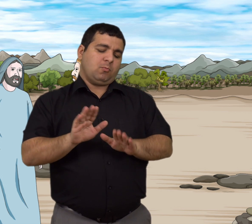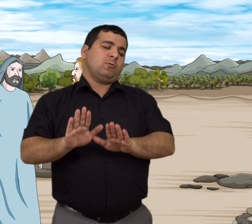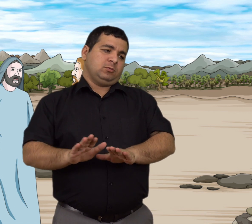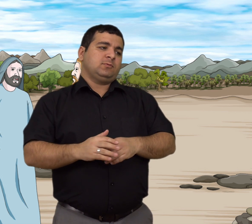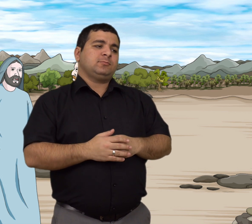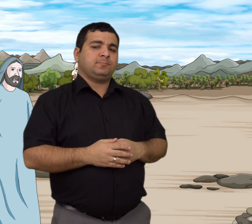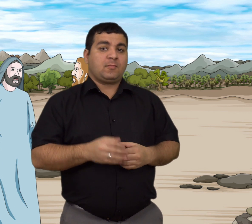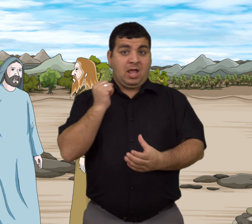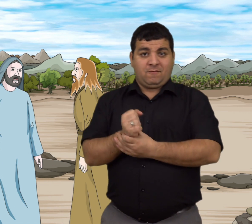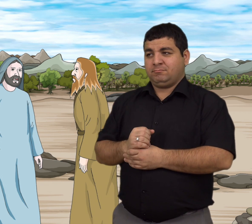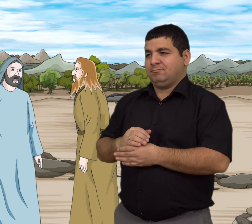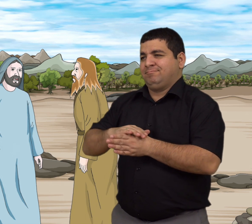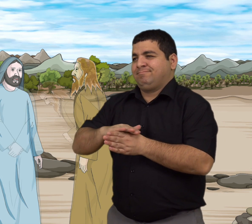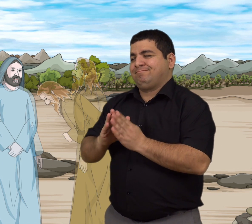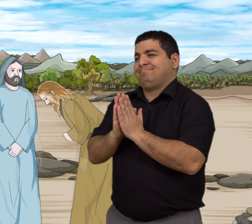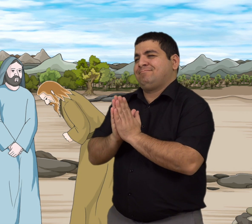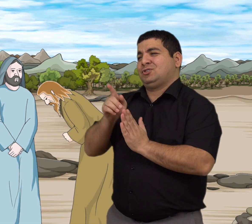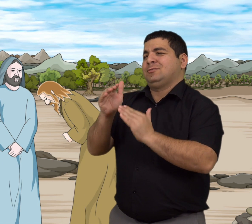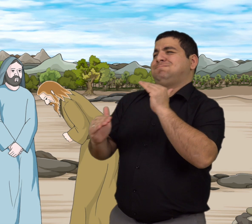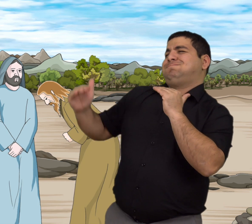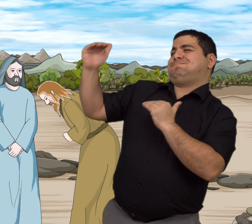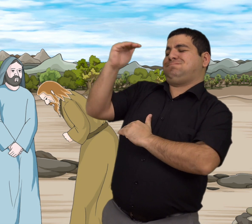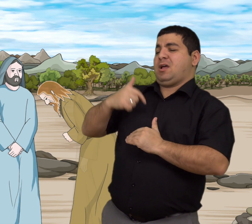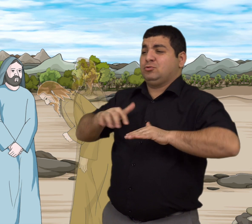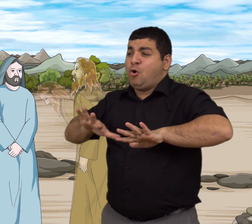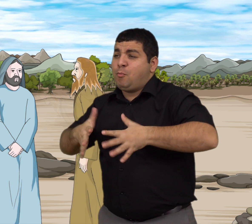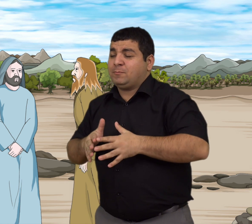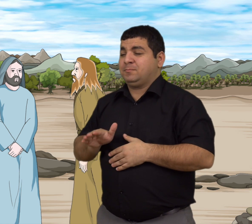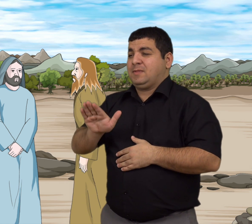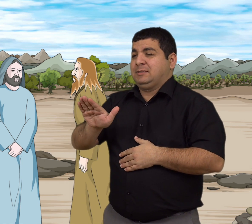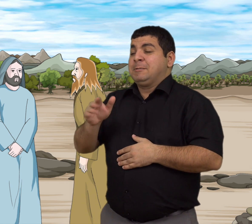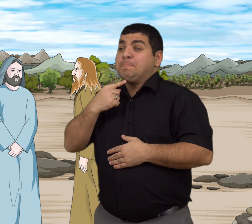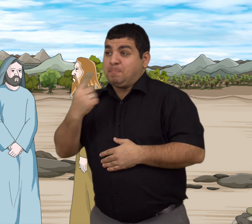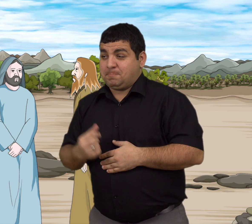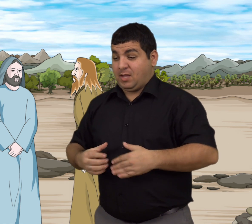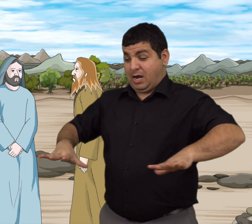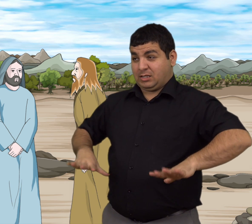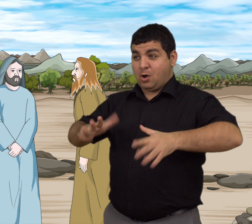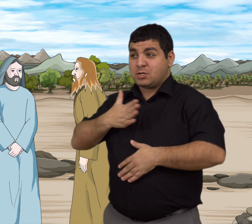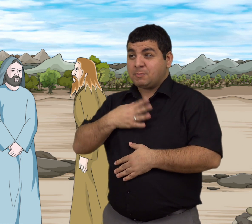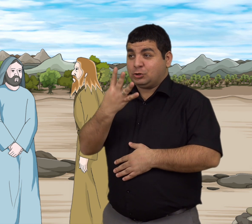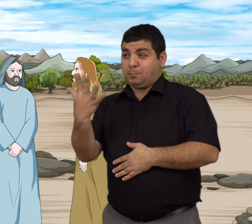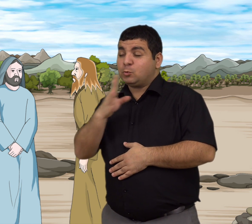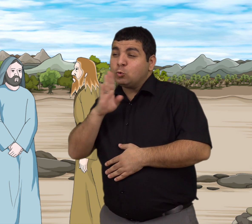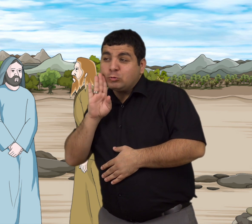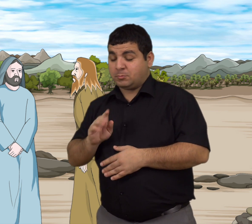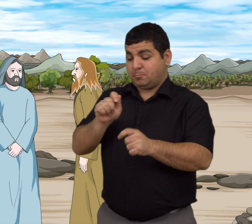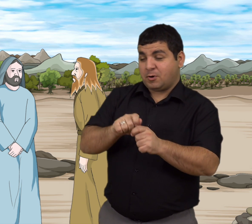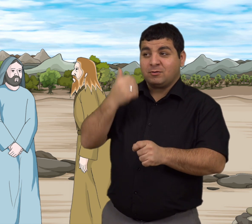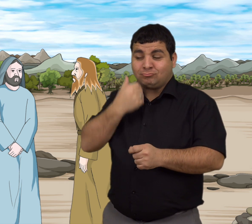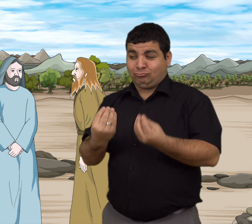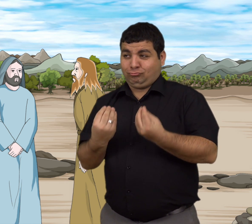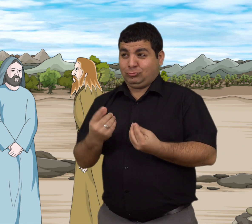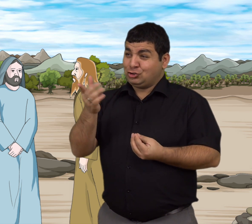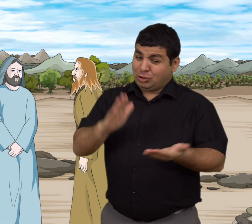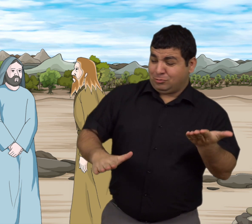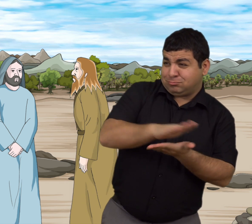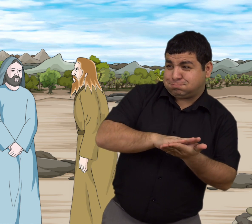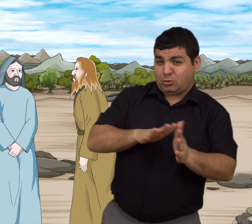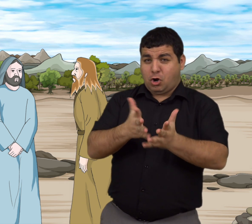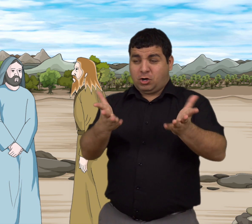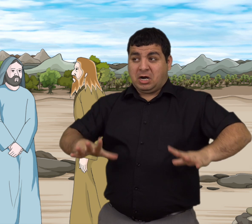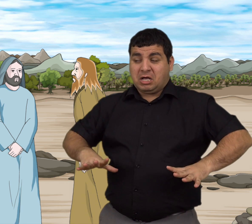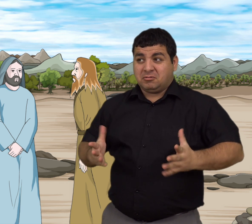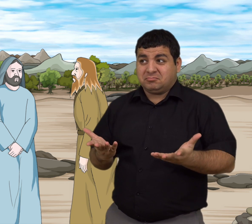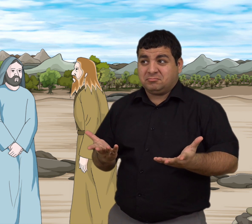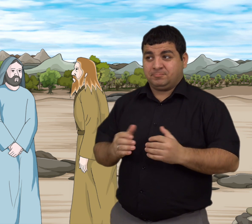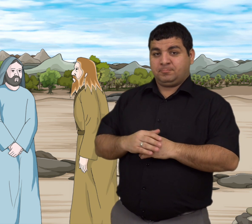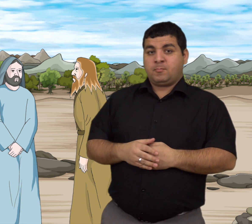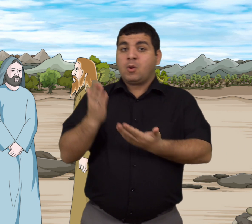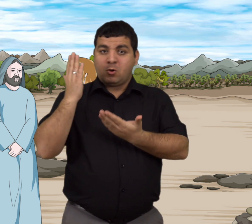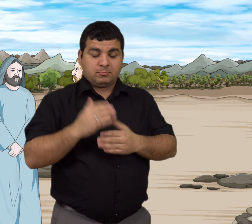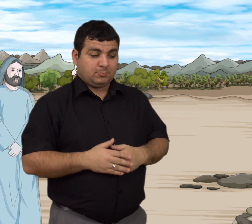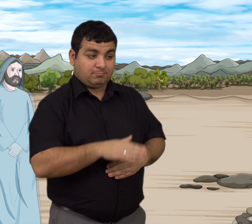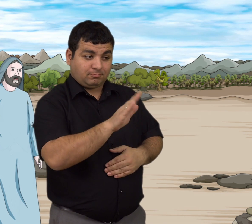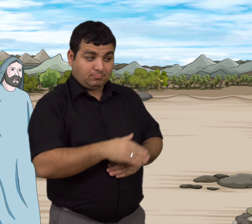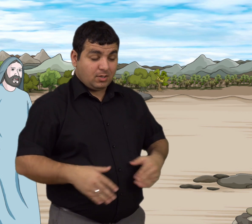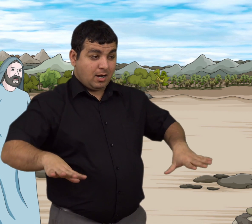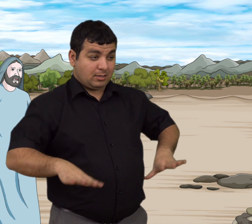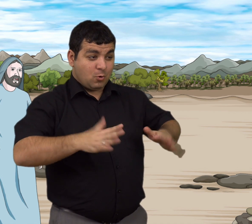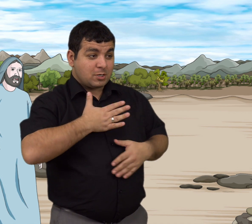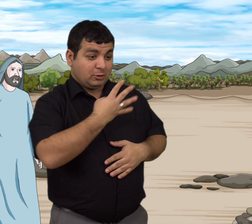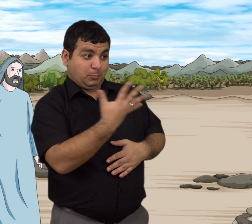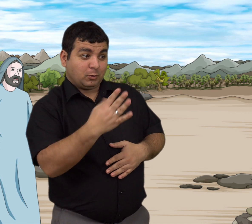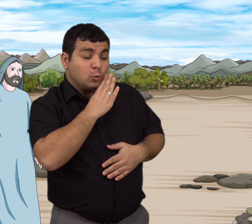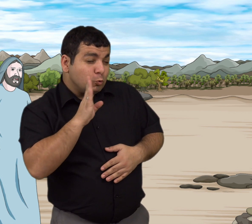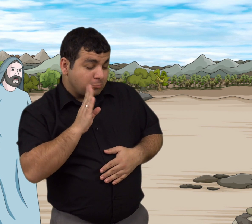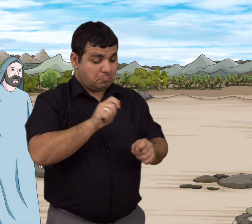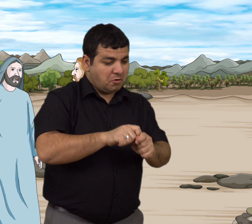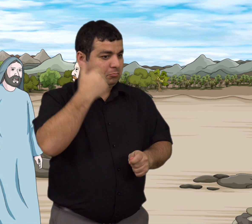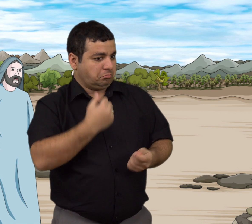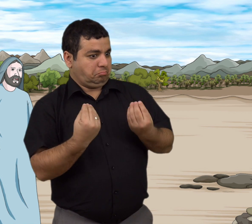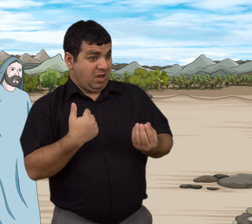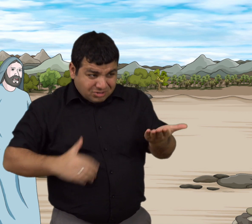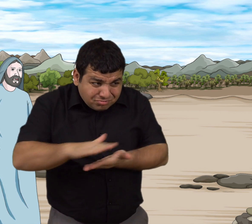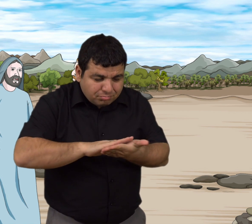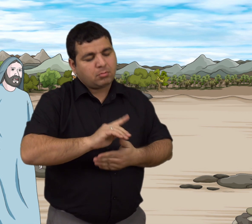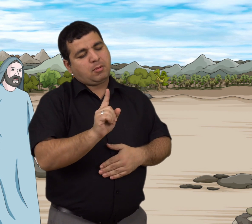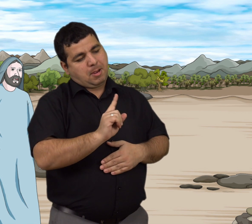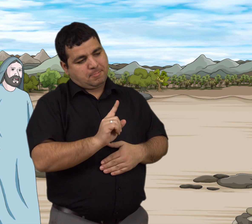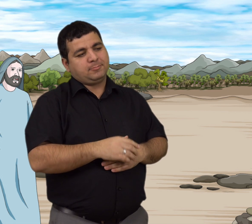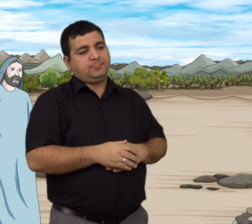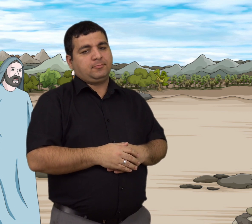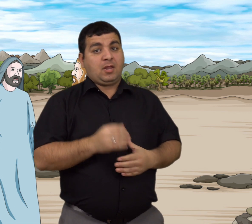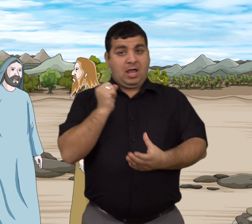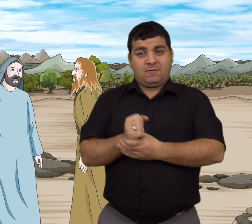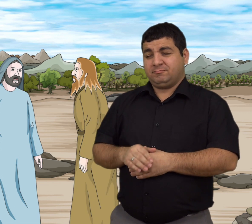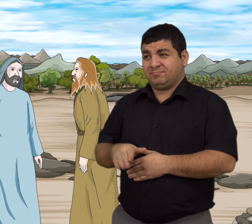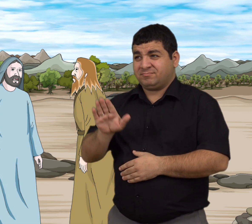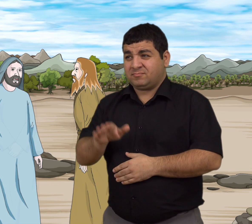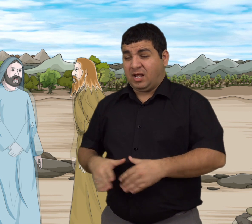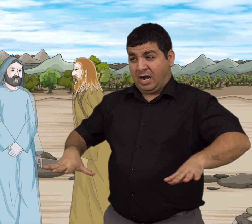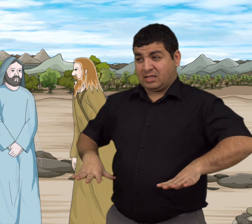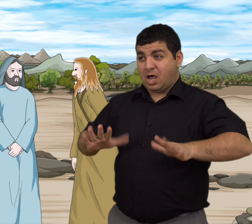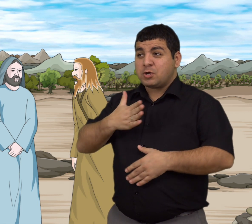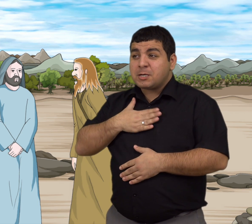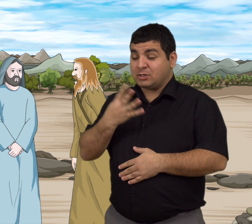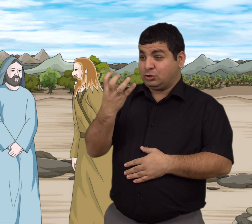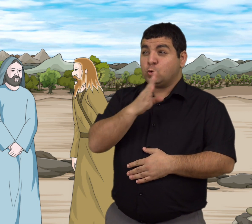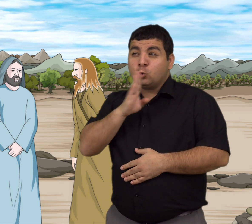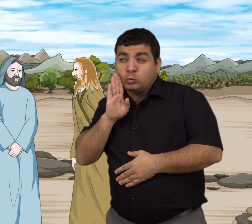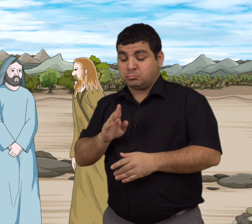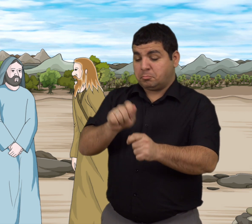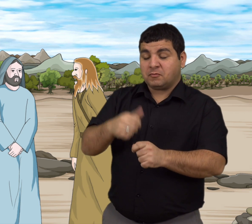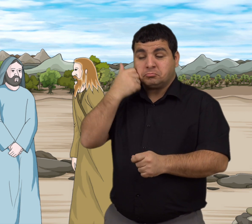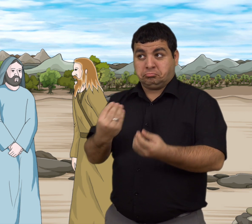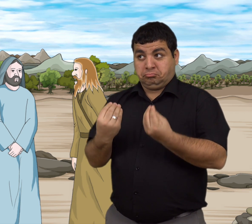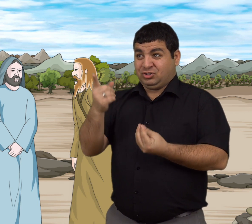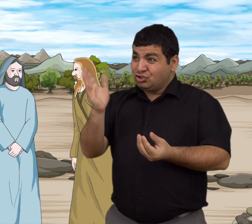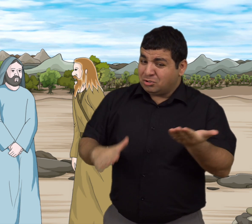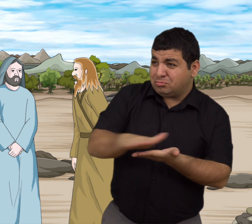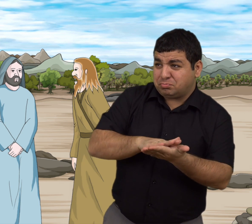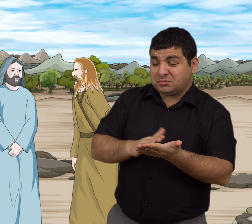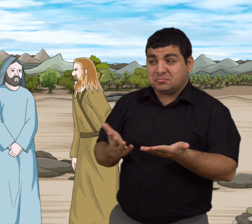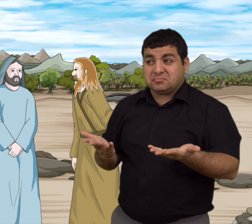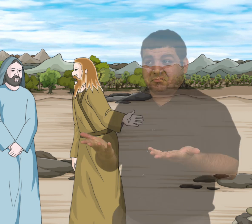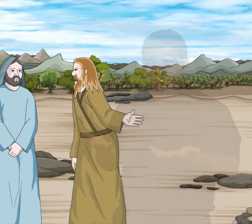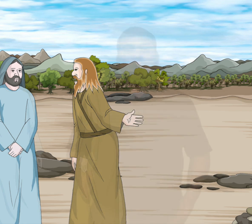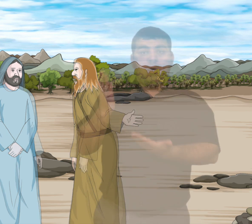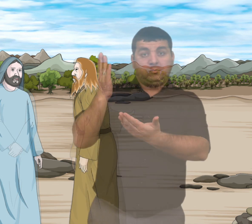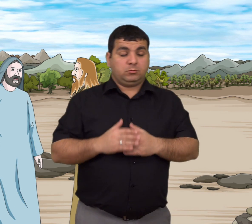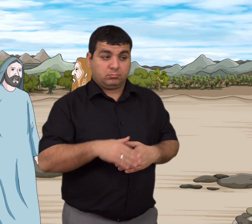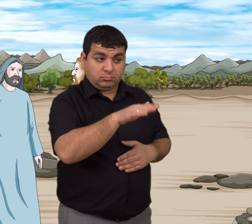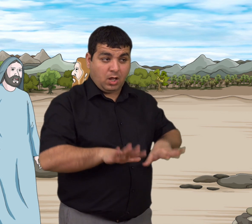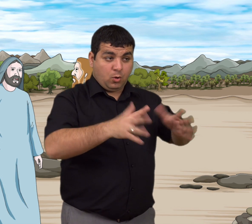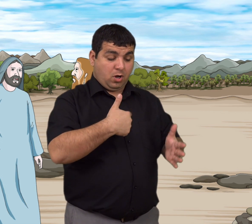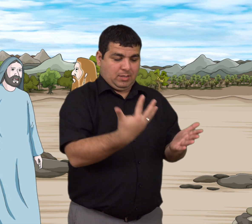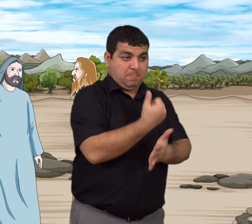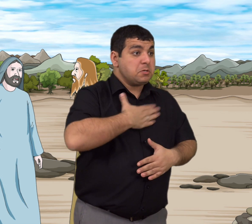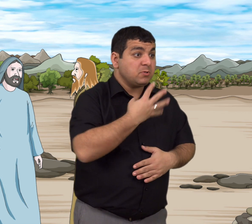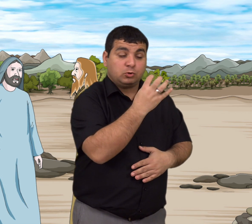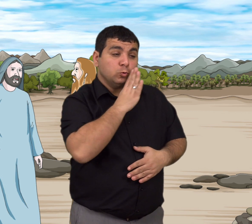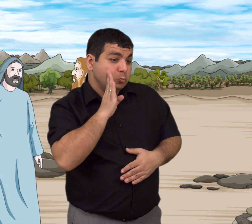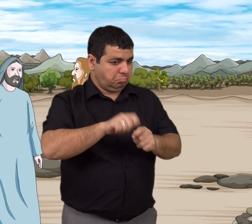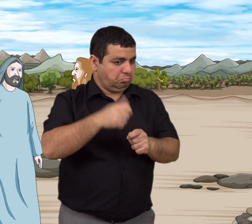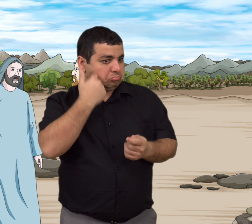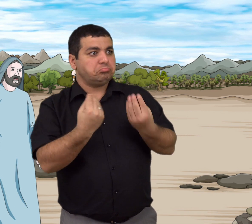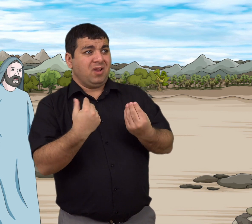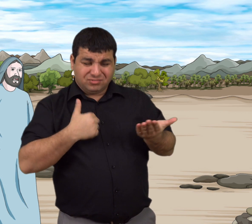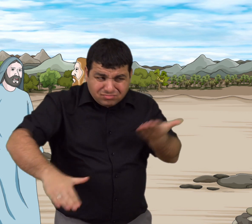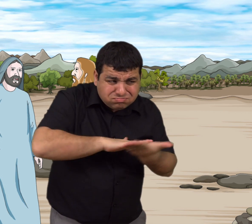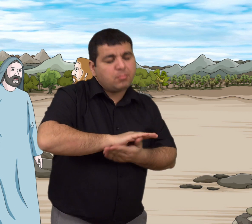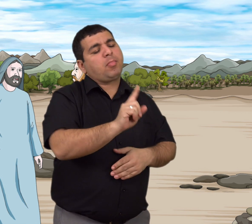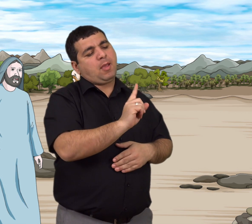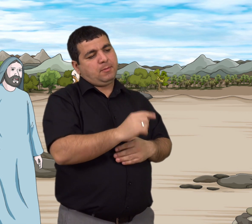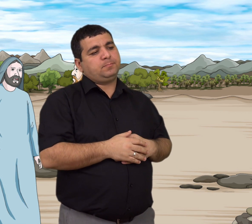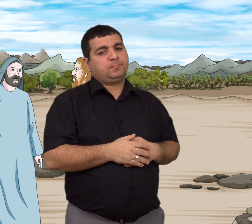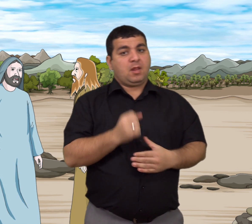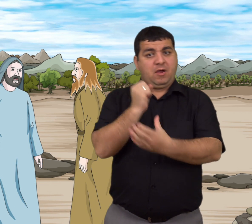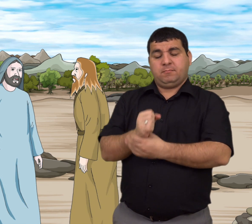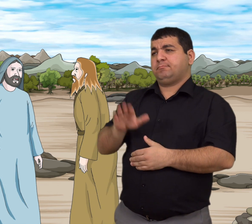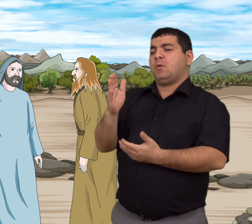So the LORD replied, “If I find fifty righteous ones within the city of Sodom, on their account I will spare the whole place.” Then Abraham answered, “Now that I have ventured to speak to the Lord—though I am but dust and ashes— suppose the fifty righteous ones lack five. Will You destroy the whole city for the lack of five?”